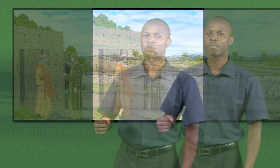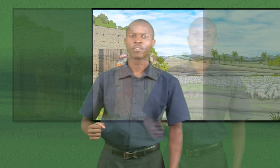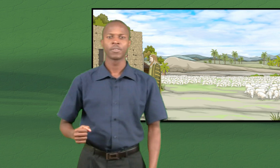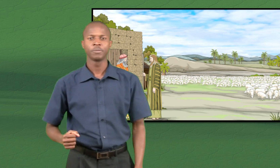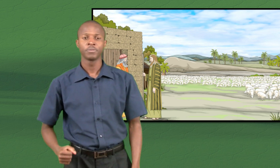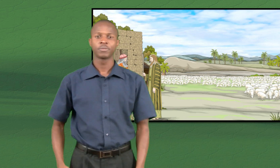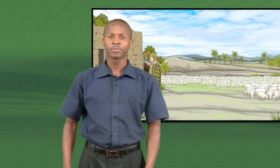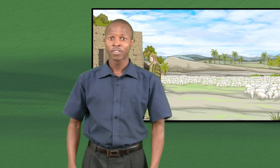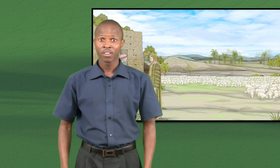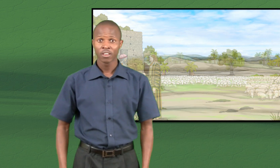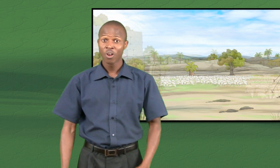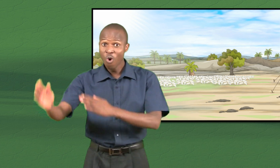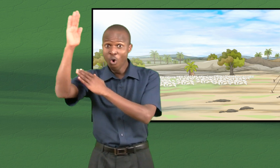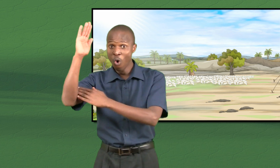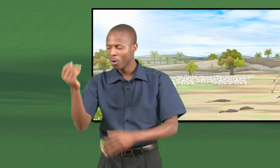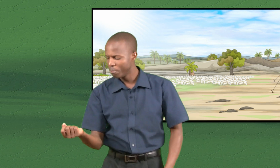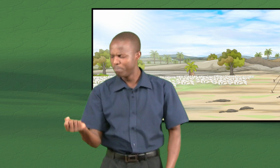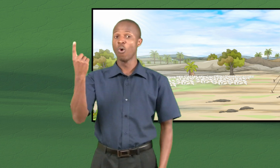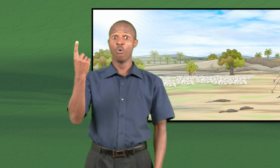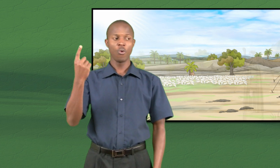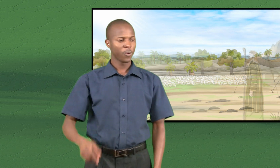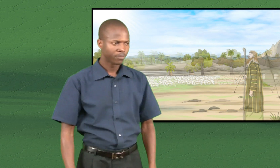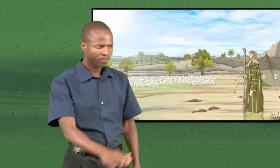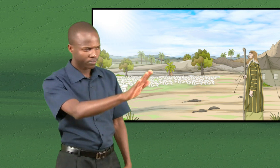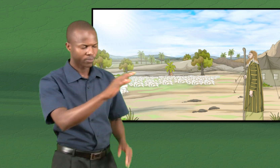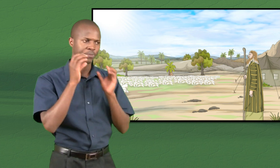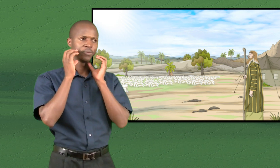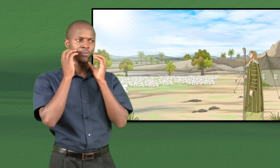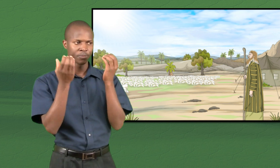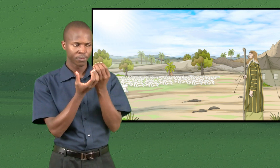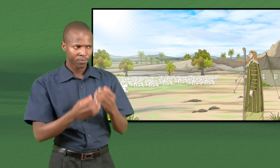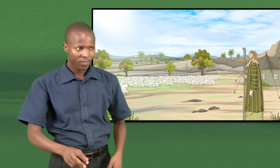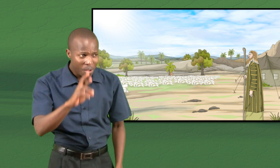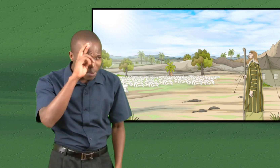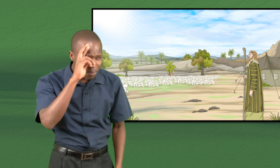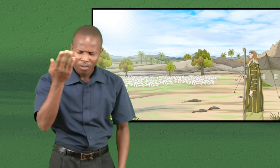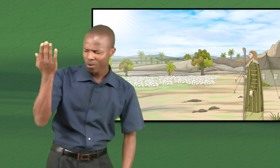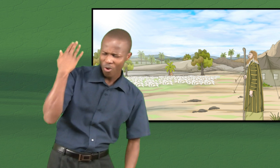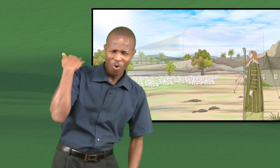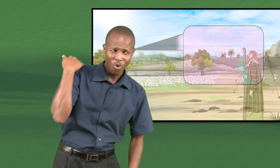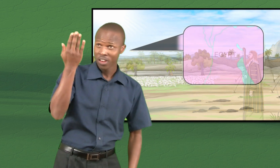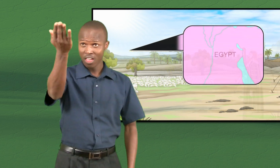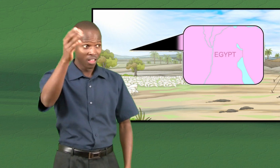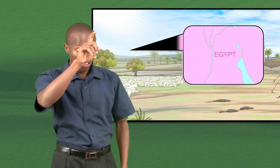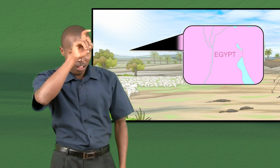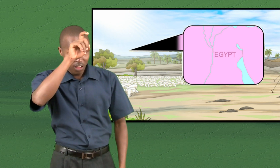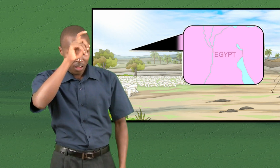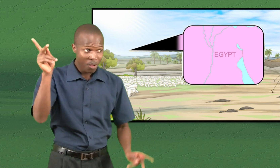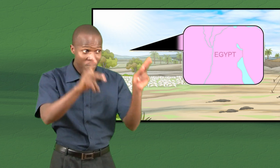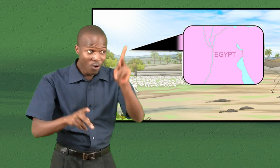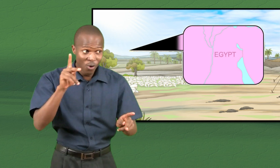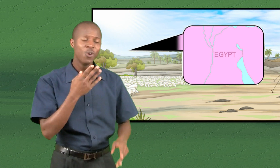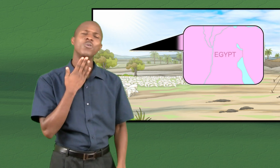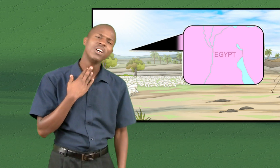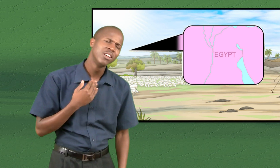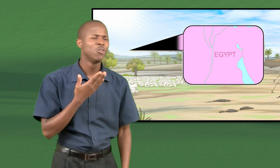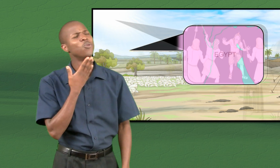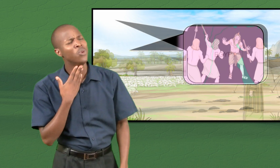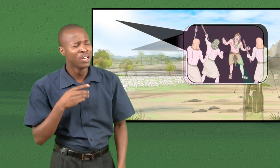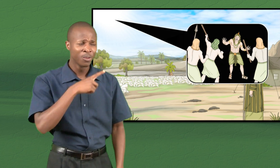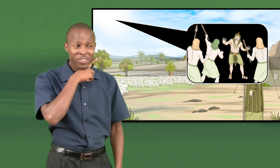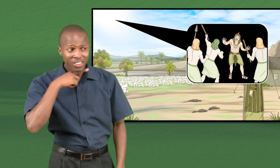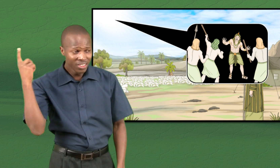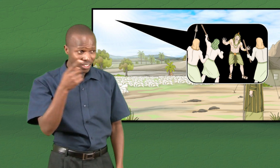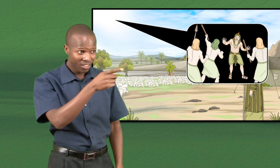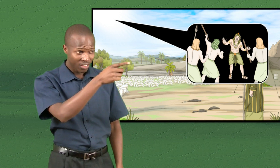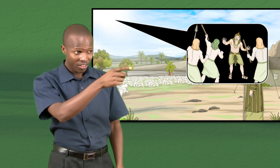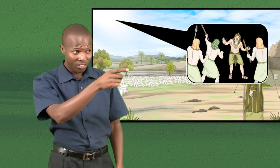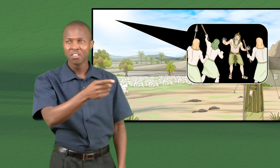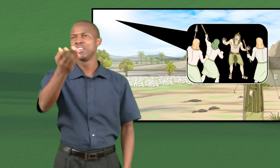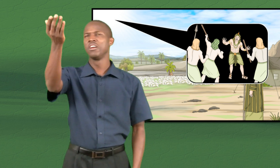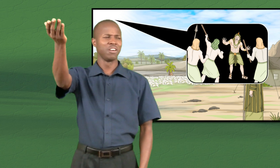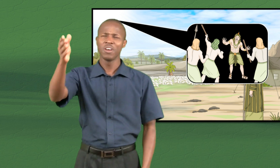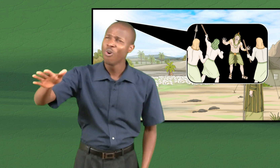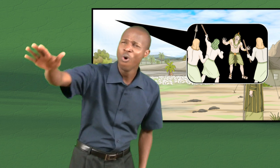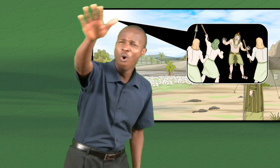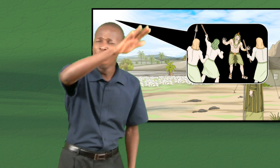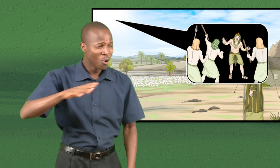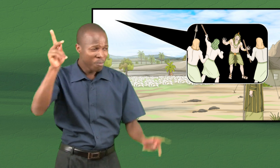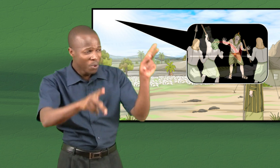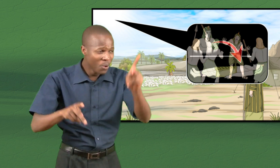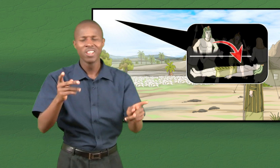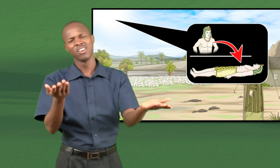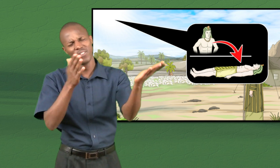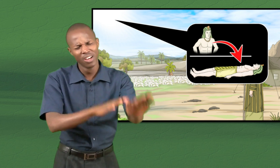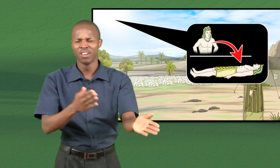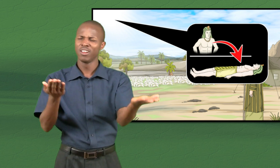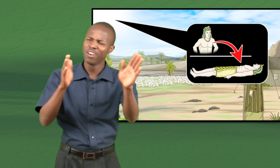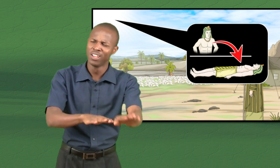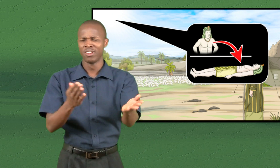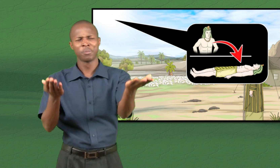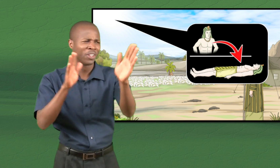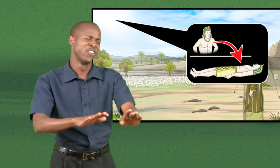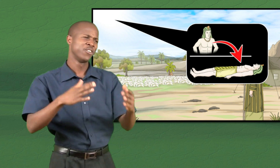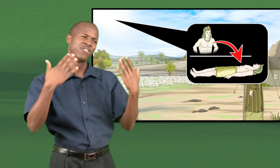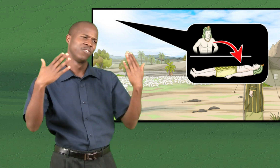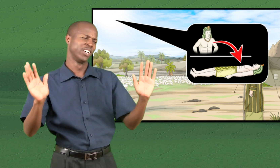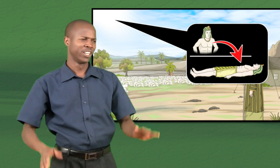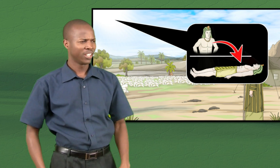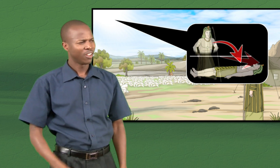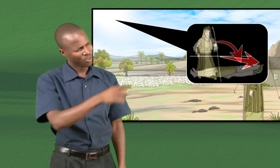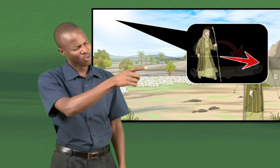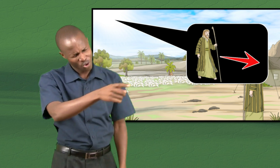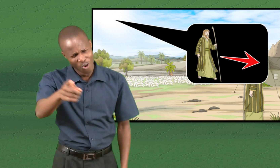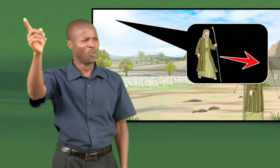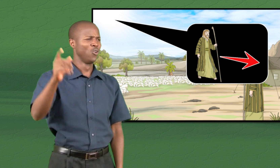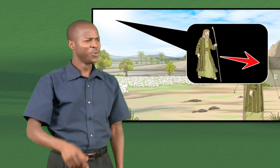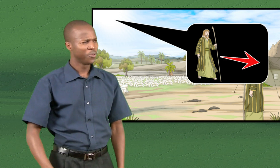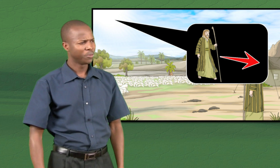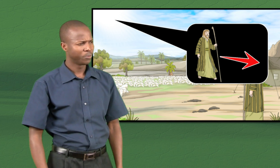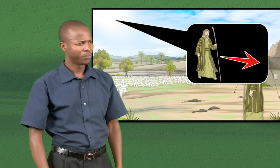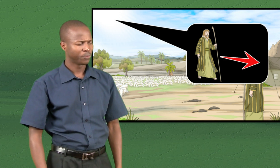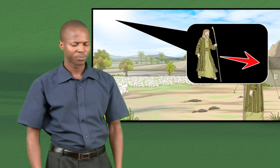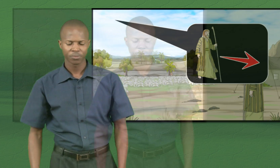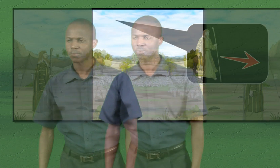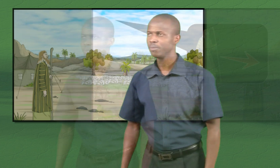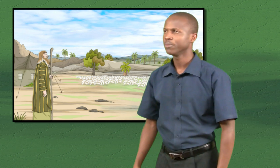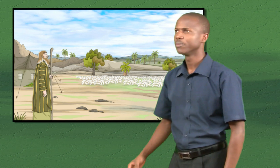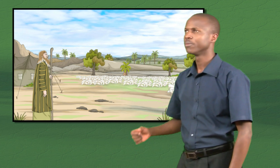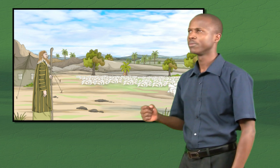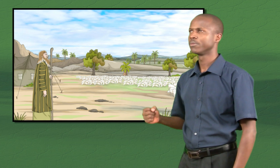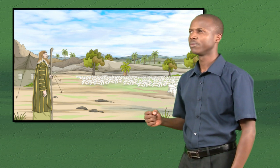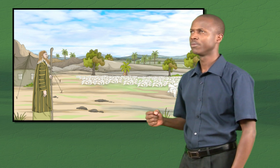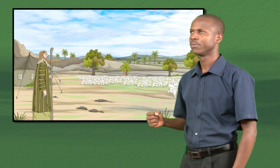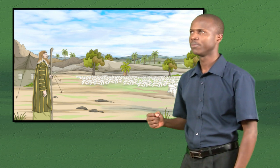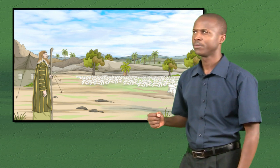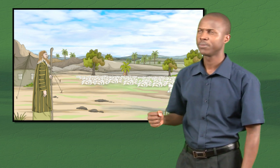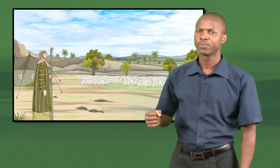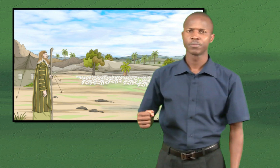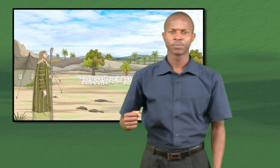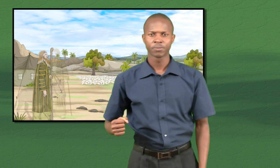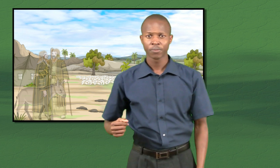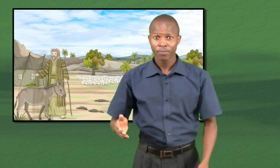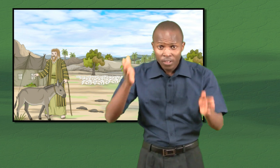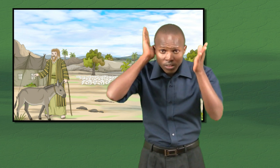Now the LORD had said to Moses in Midian, “Go back to Egypt, for all the men who sought to kill you are dead.”